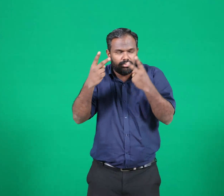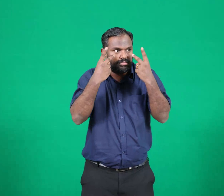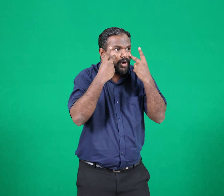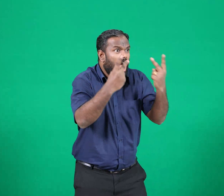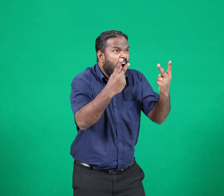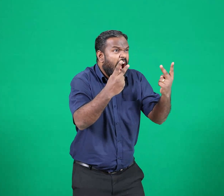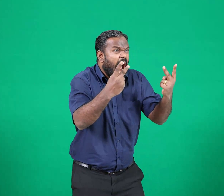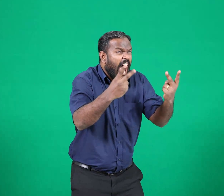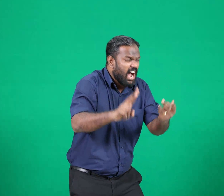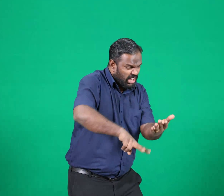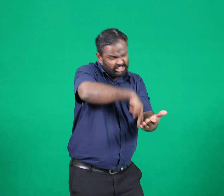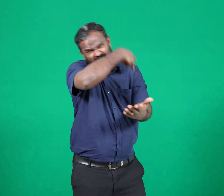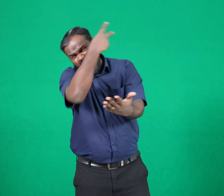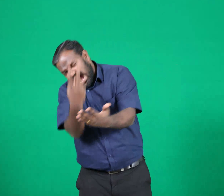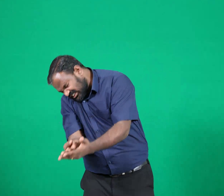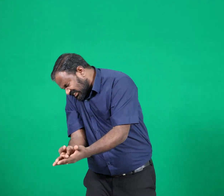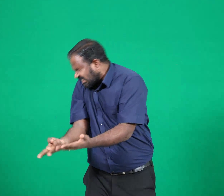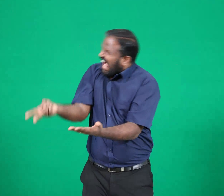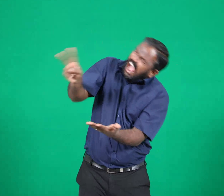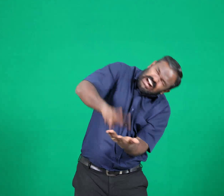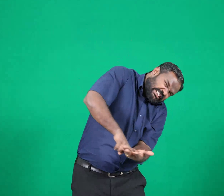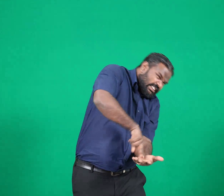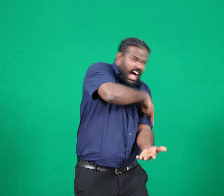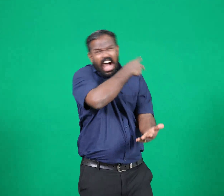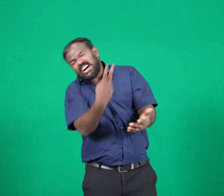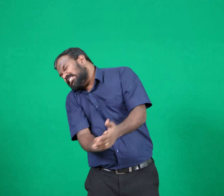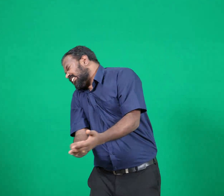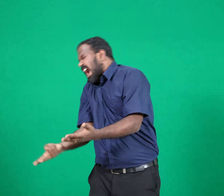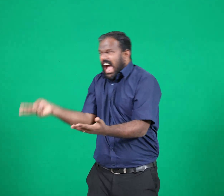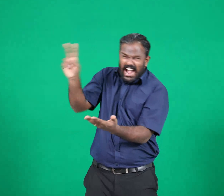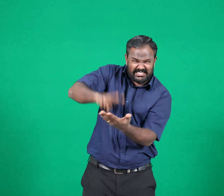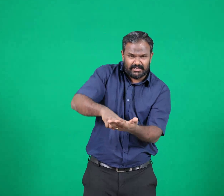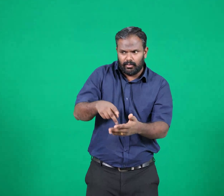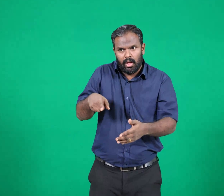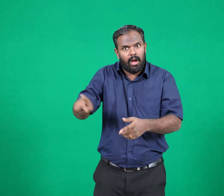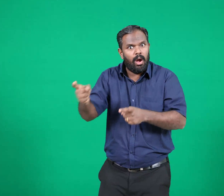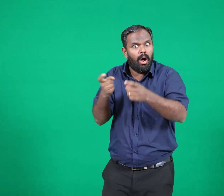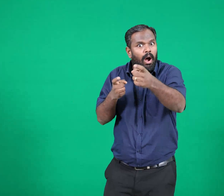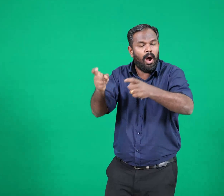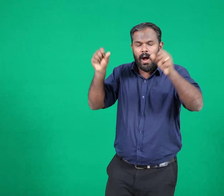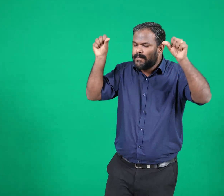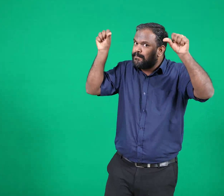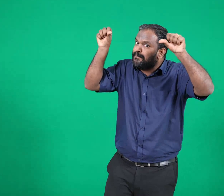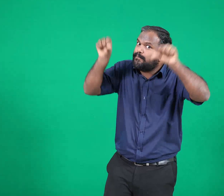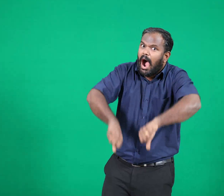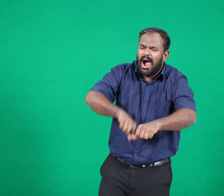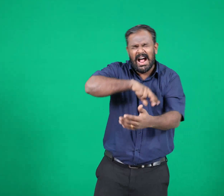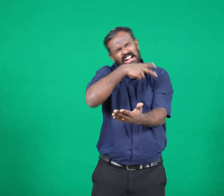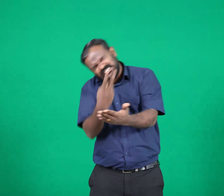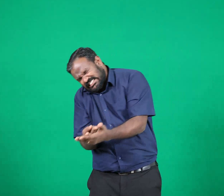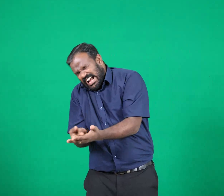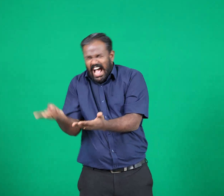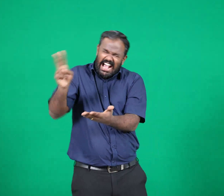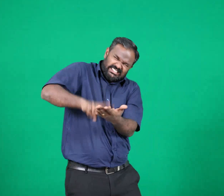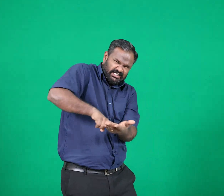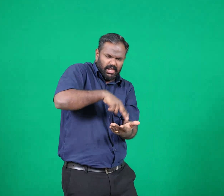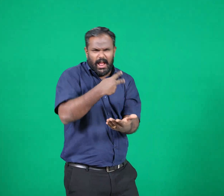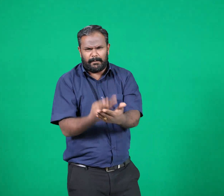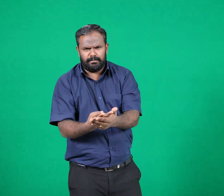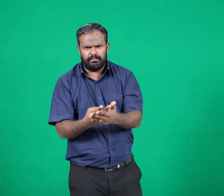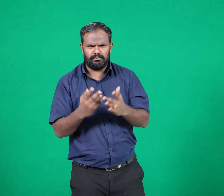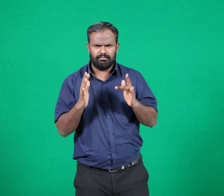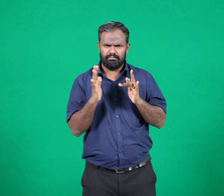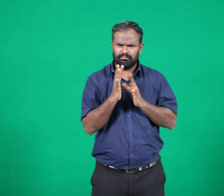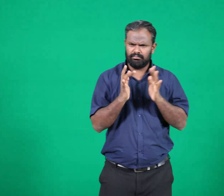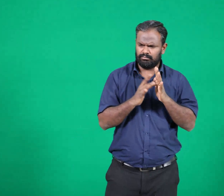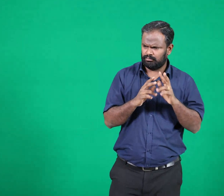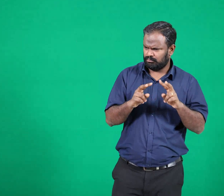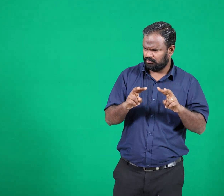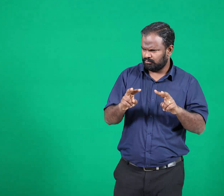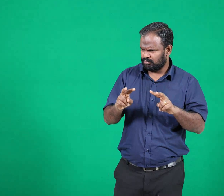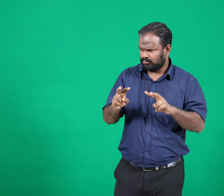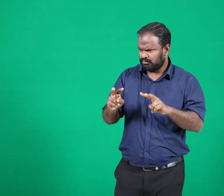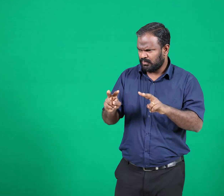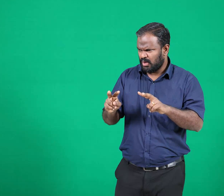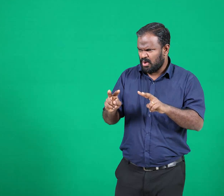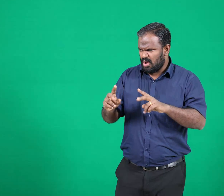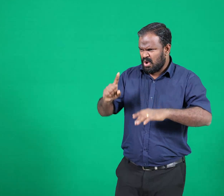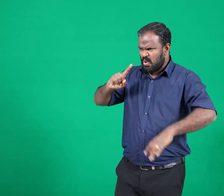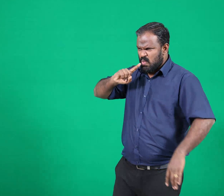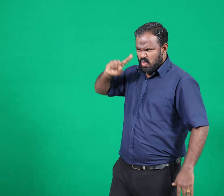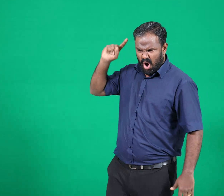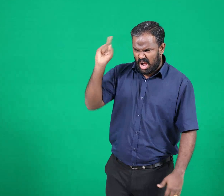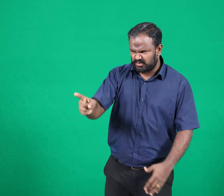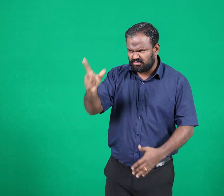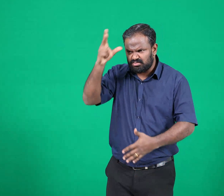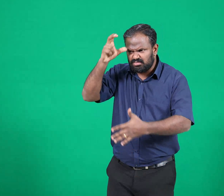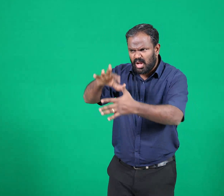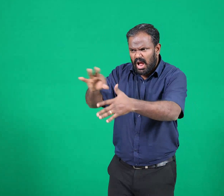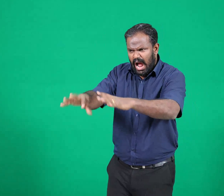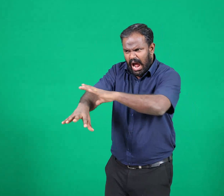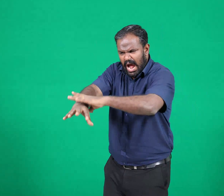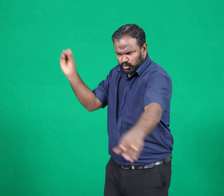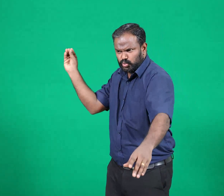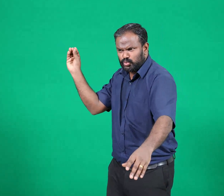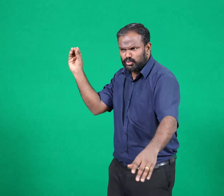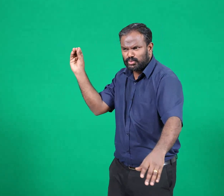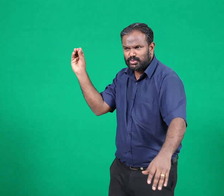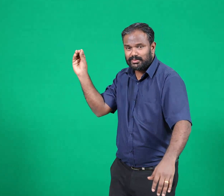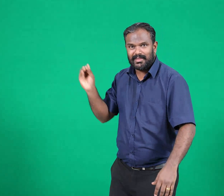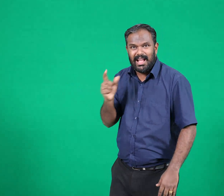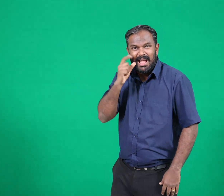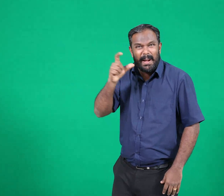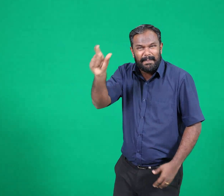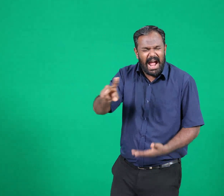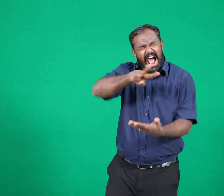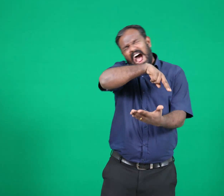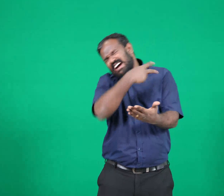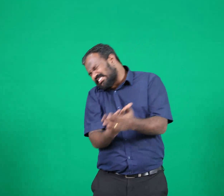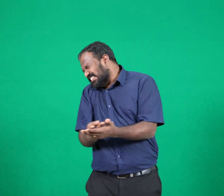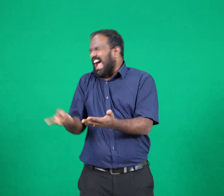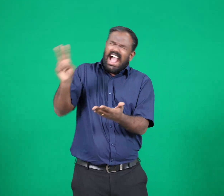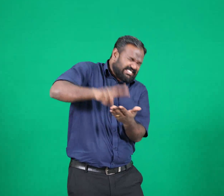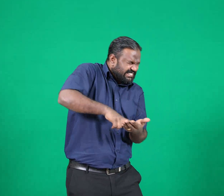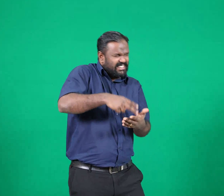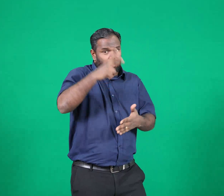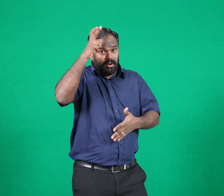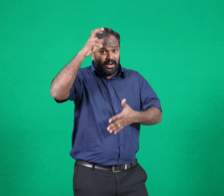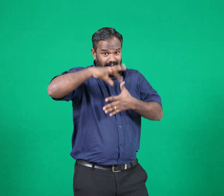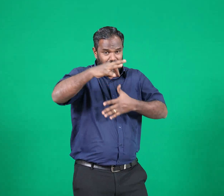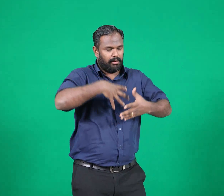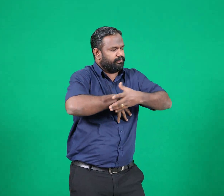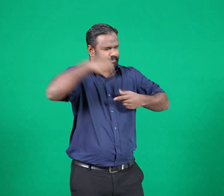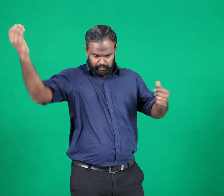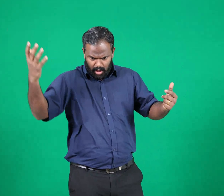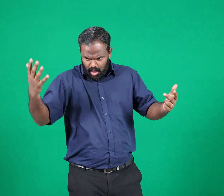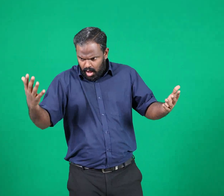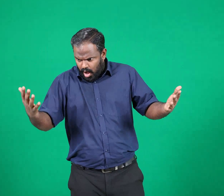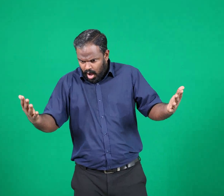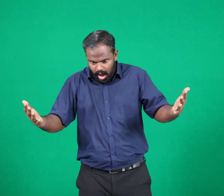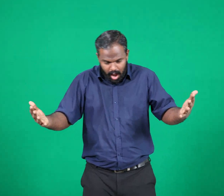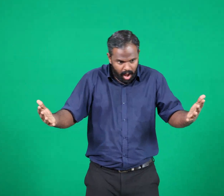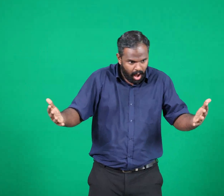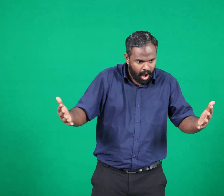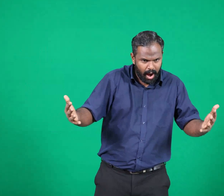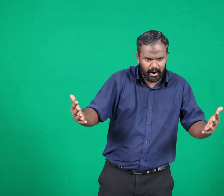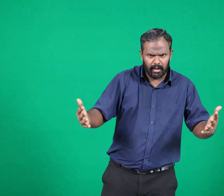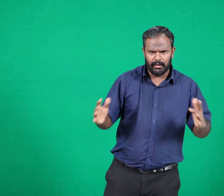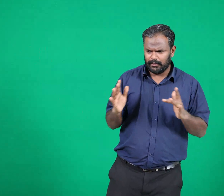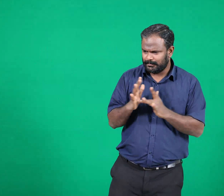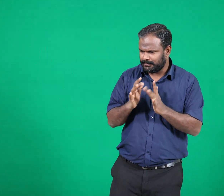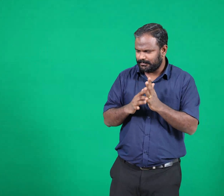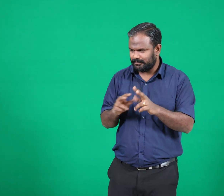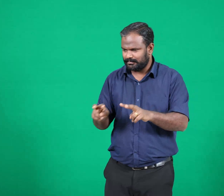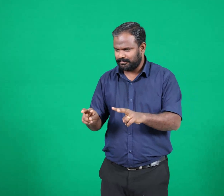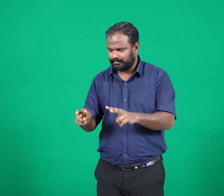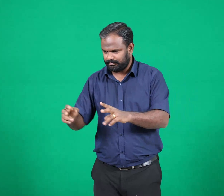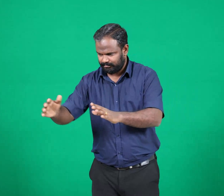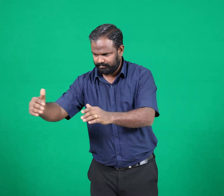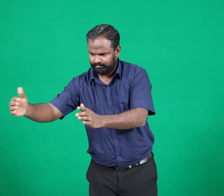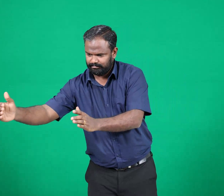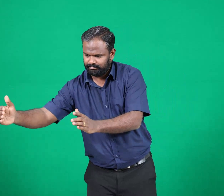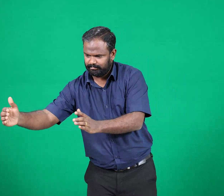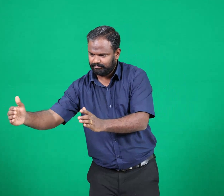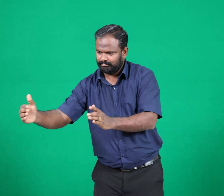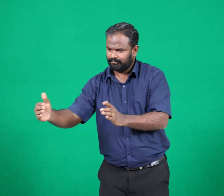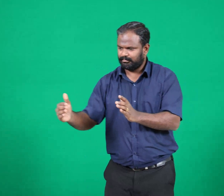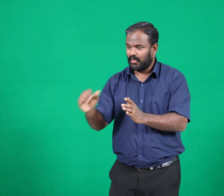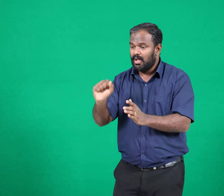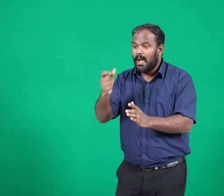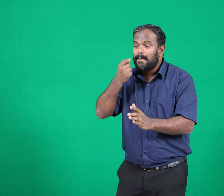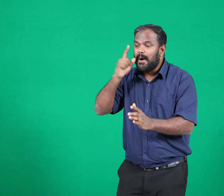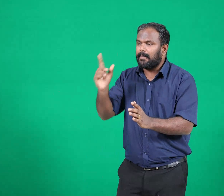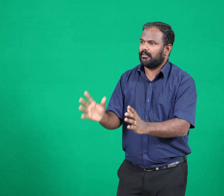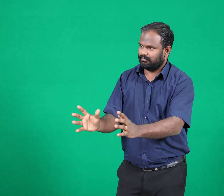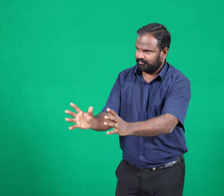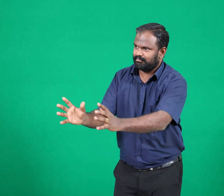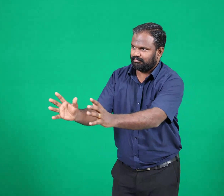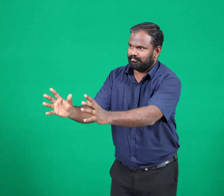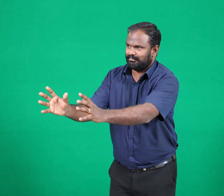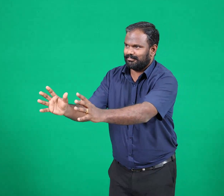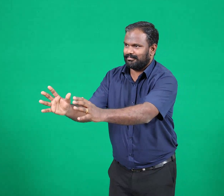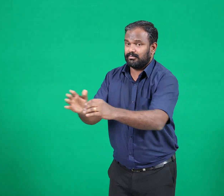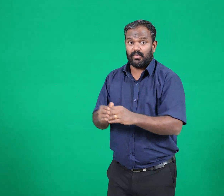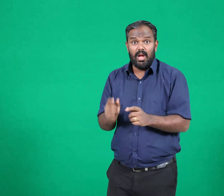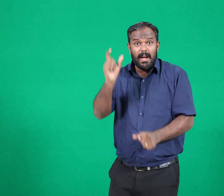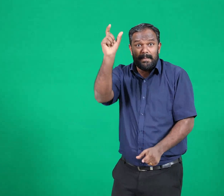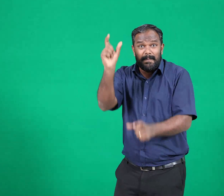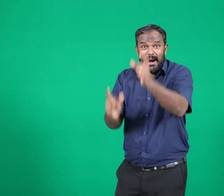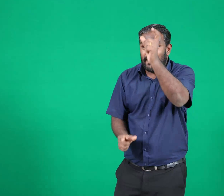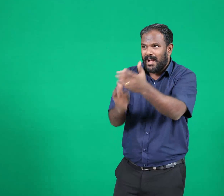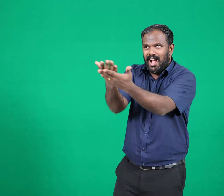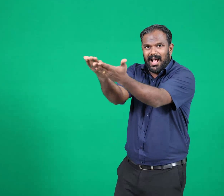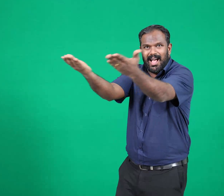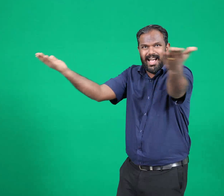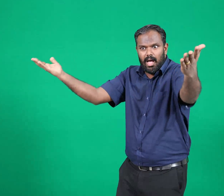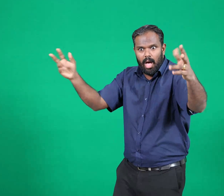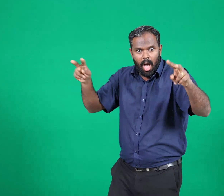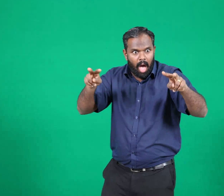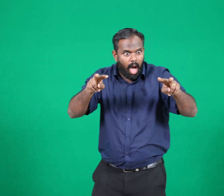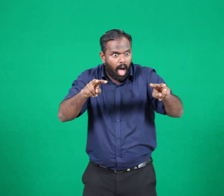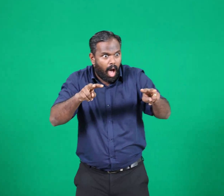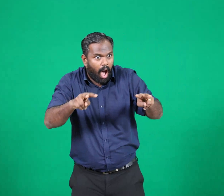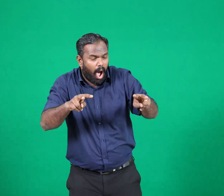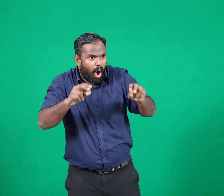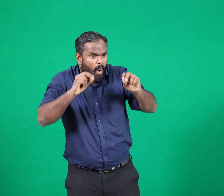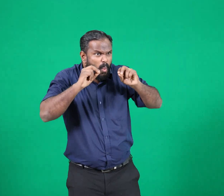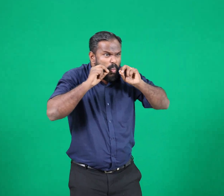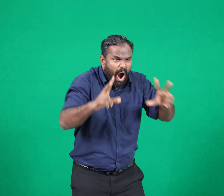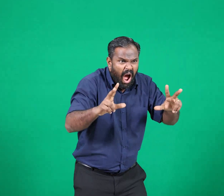But Jesus rebuked the unclean spirit, healed the boy, and gave him back to his father. And they were all astonished at the greatness of God.